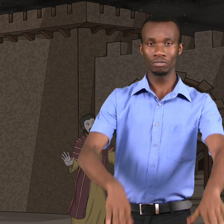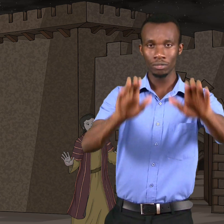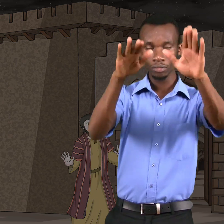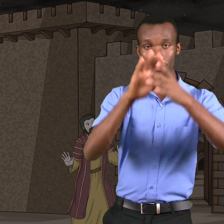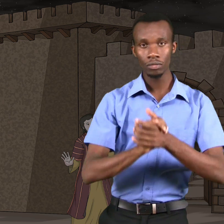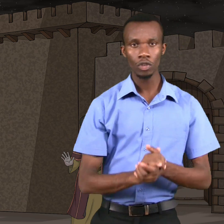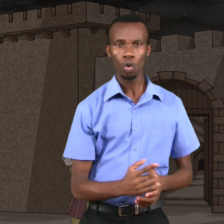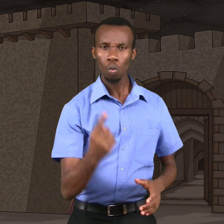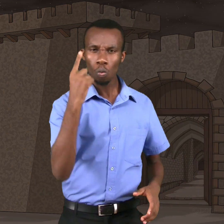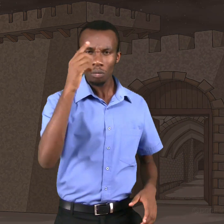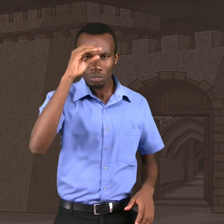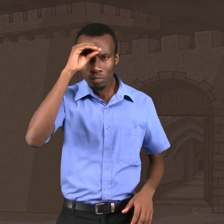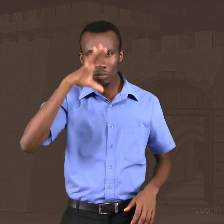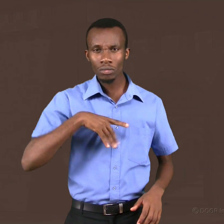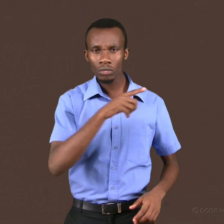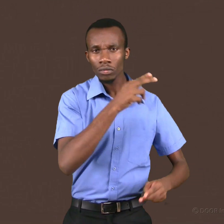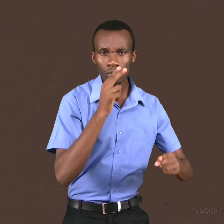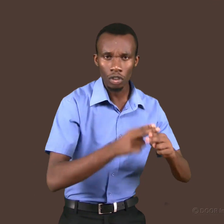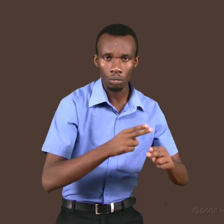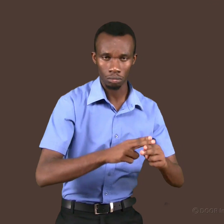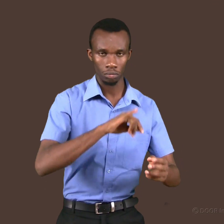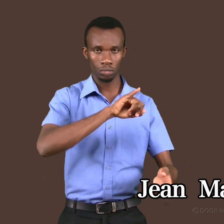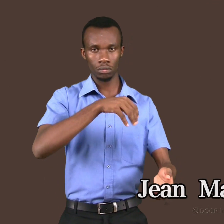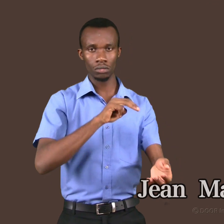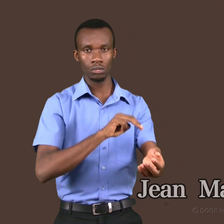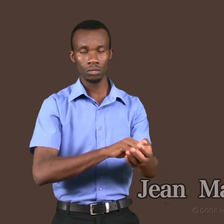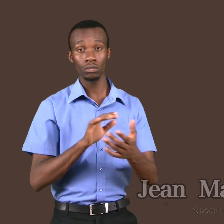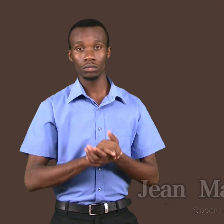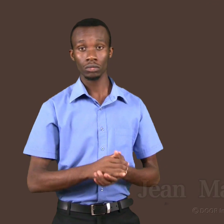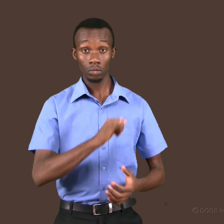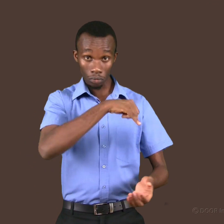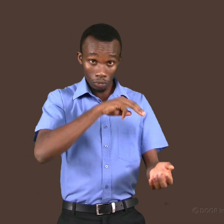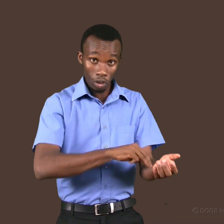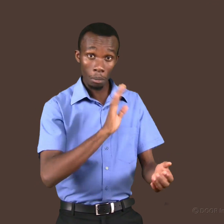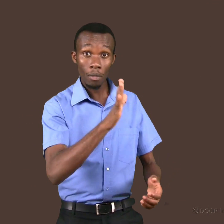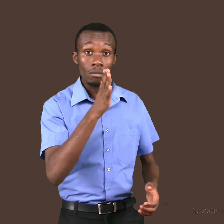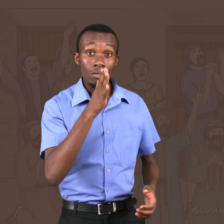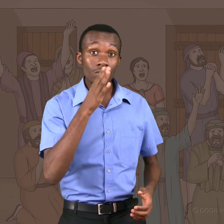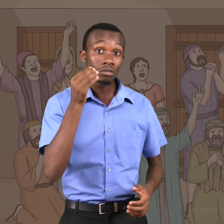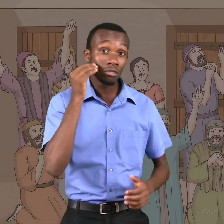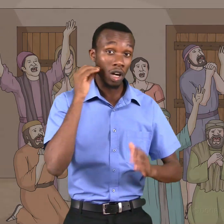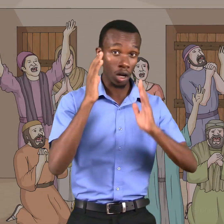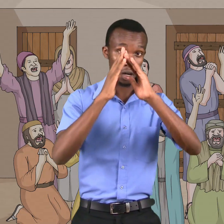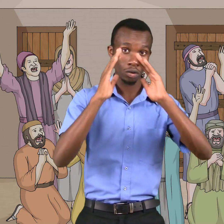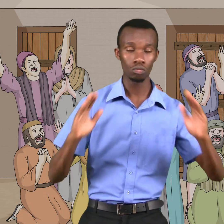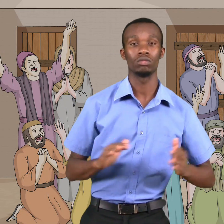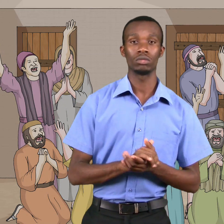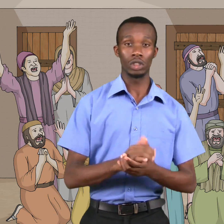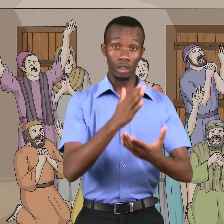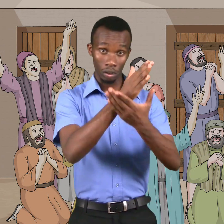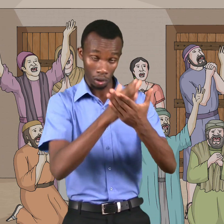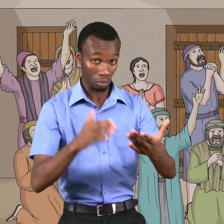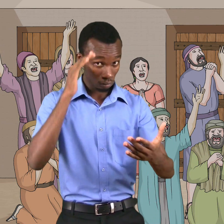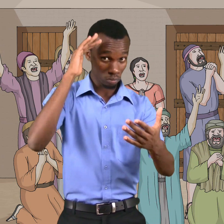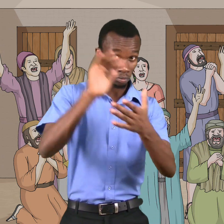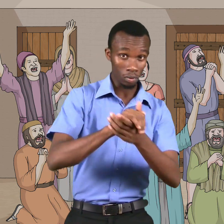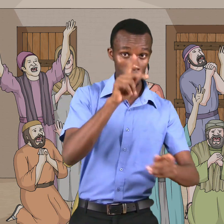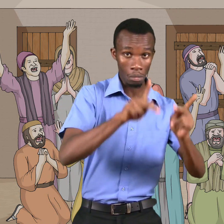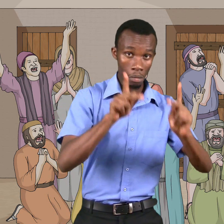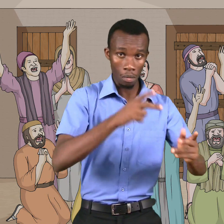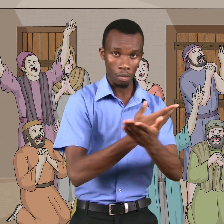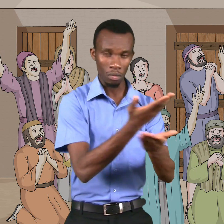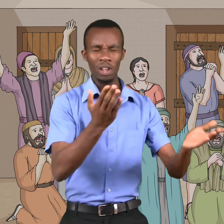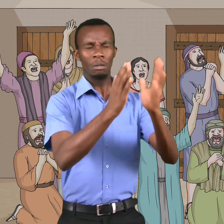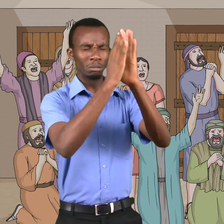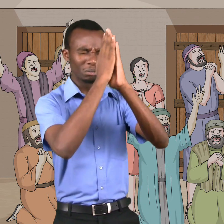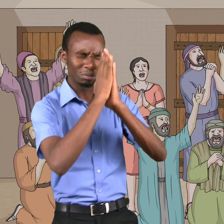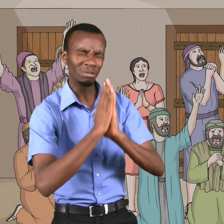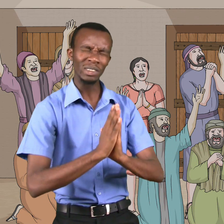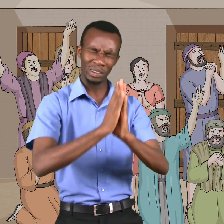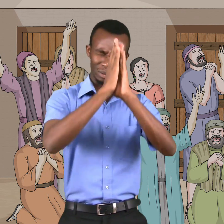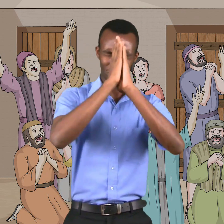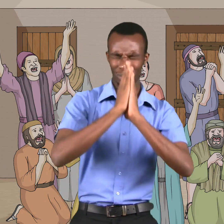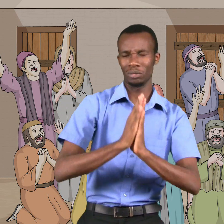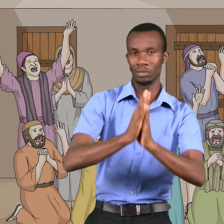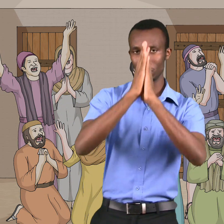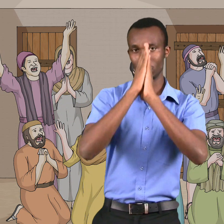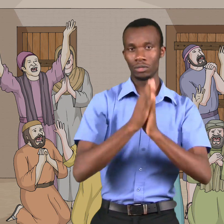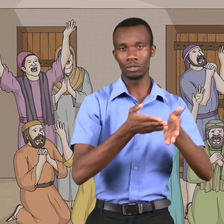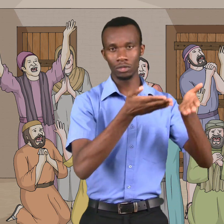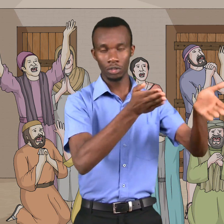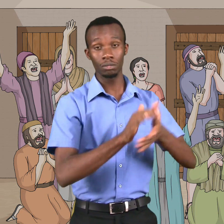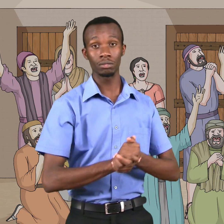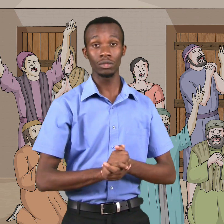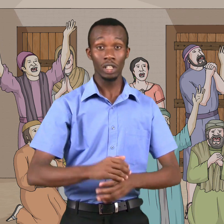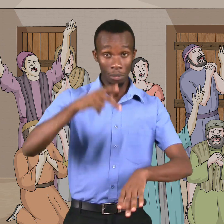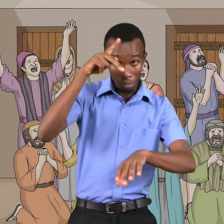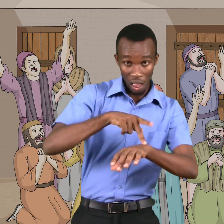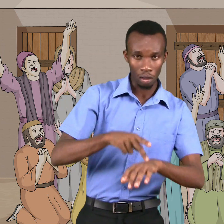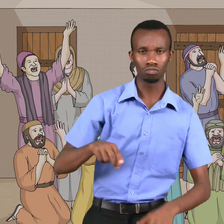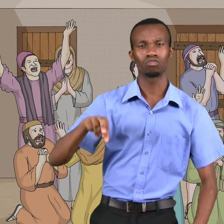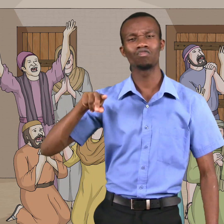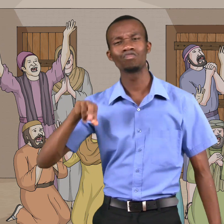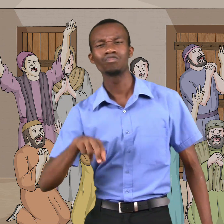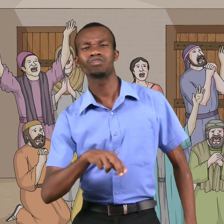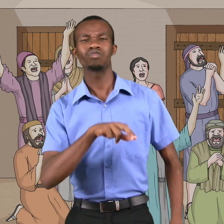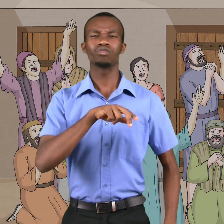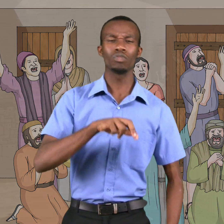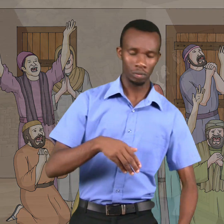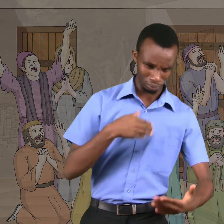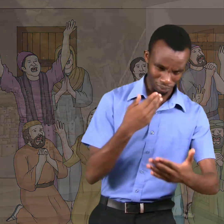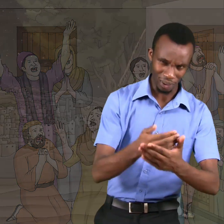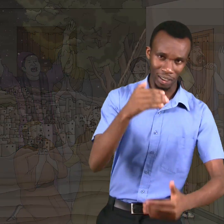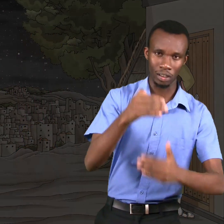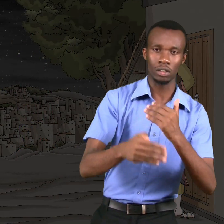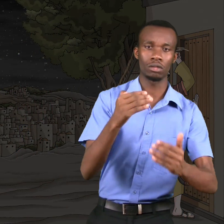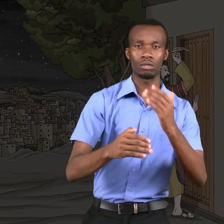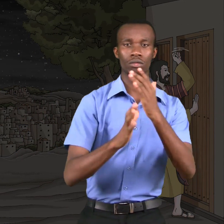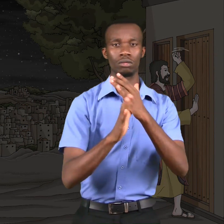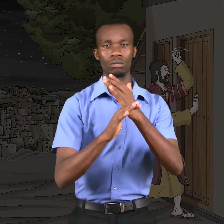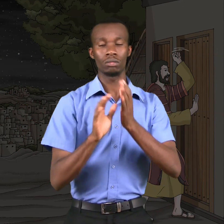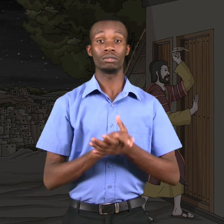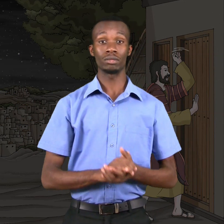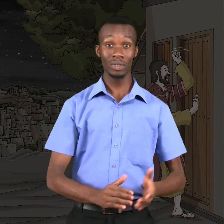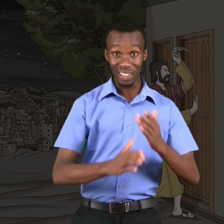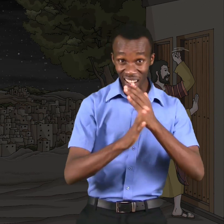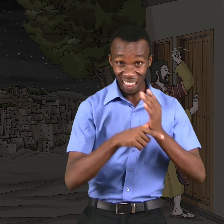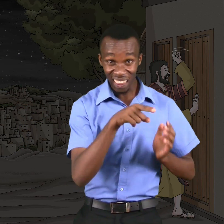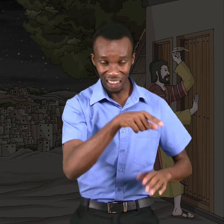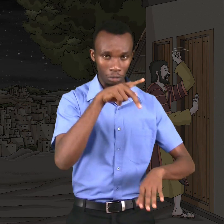And when he had realized this, he went to the house of Mary the mother of John, also called Mark, where many people had gathered together and were praying.